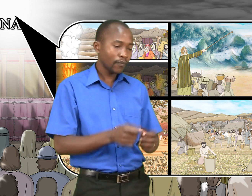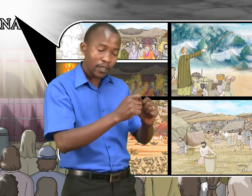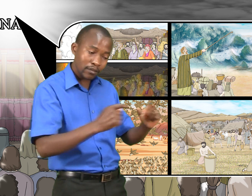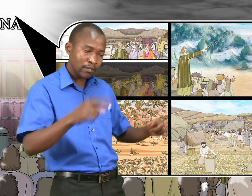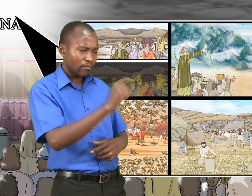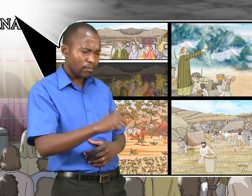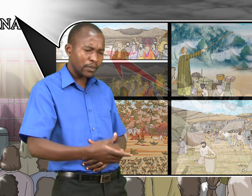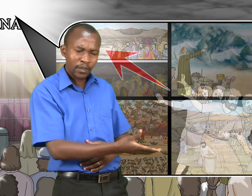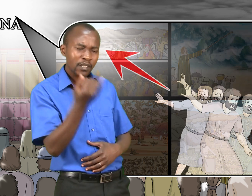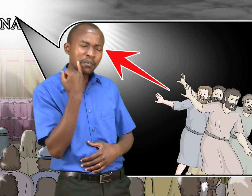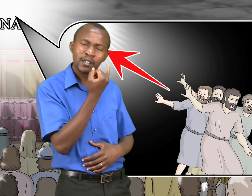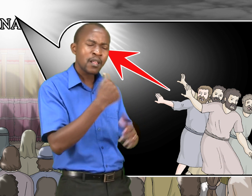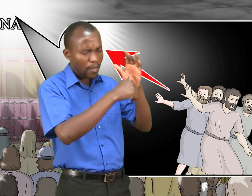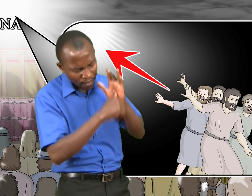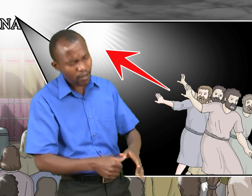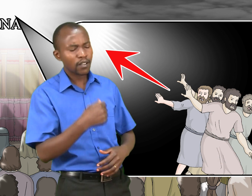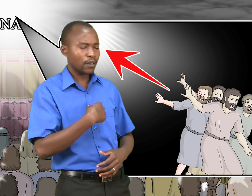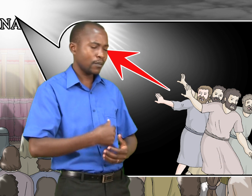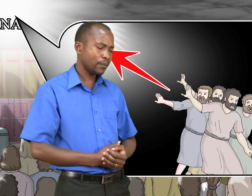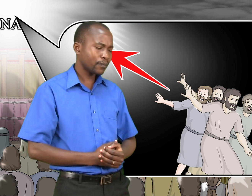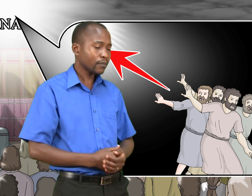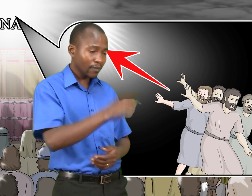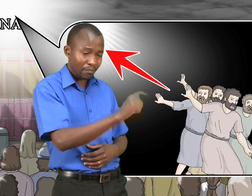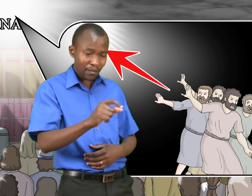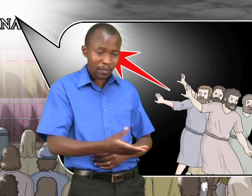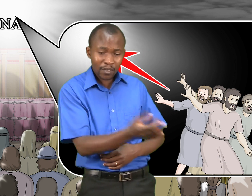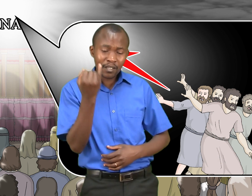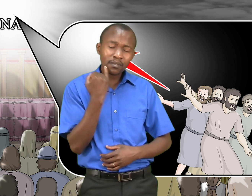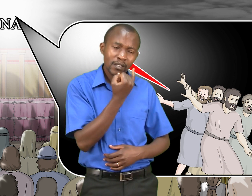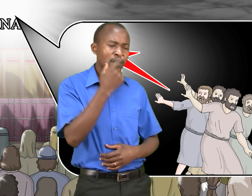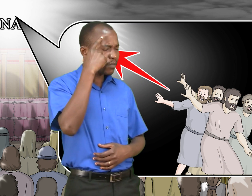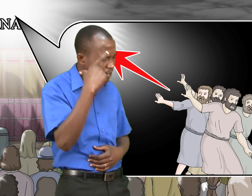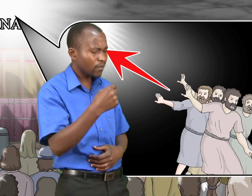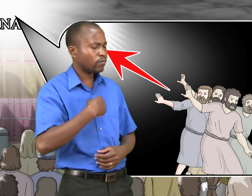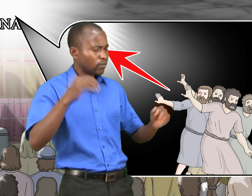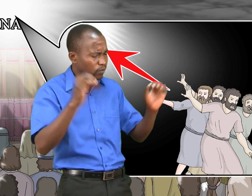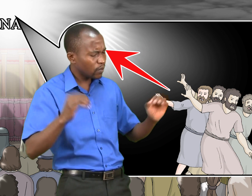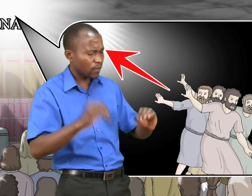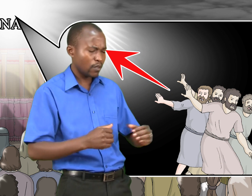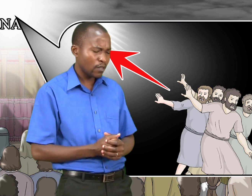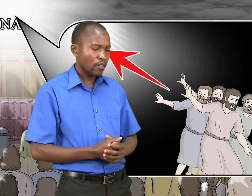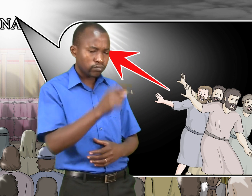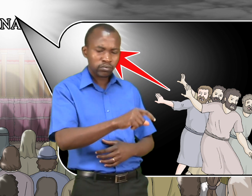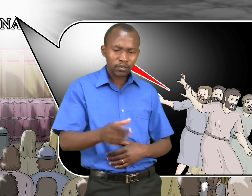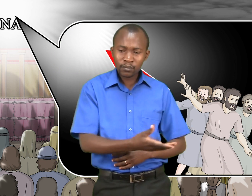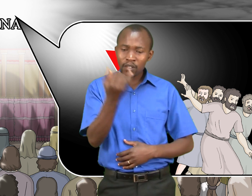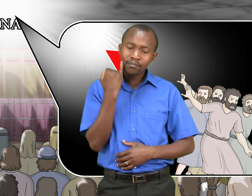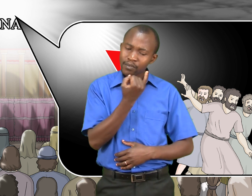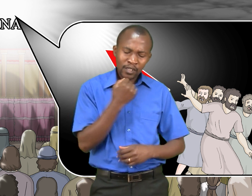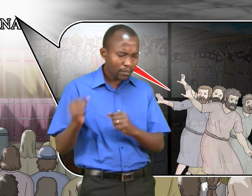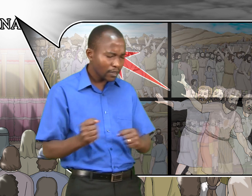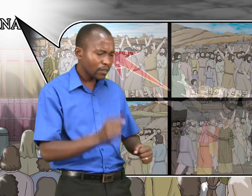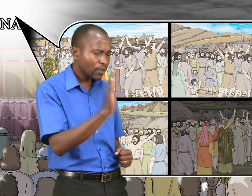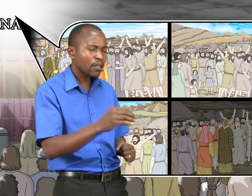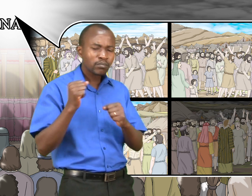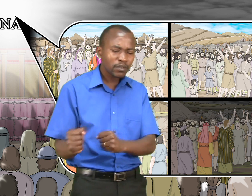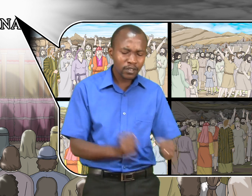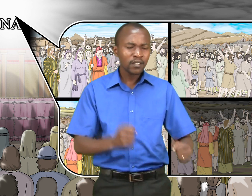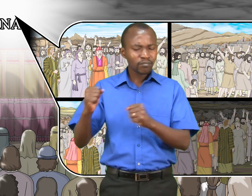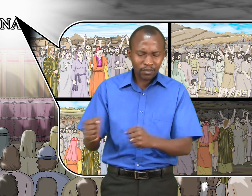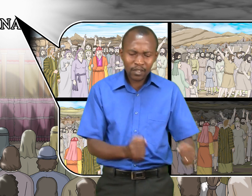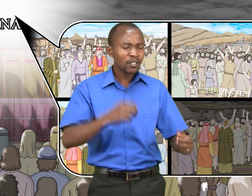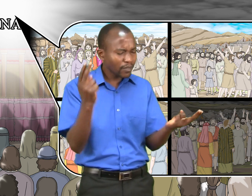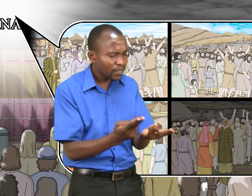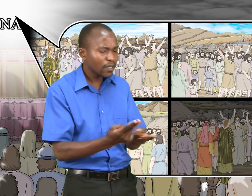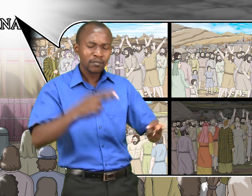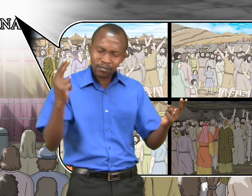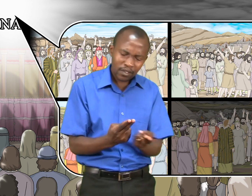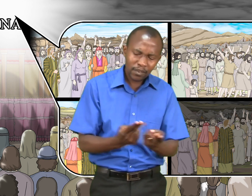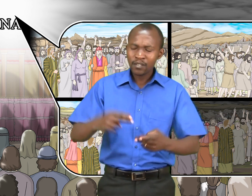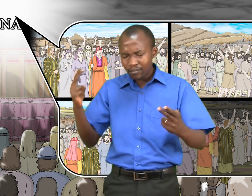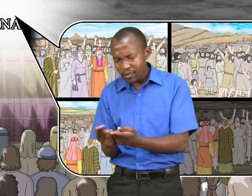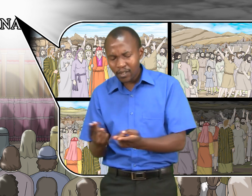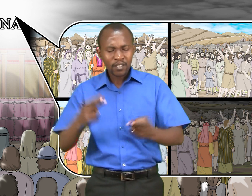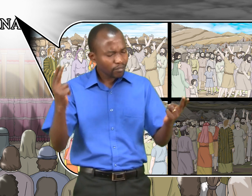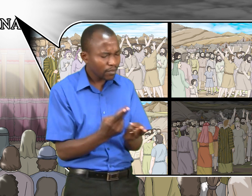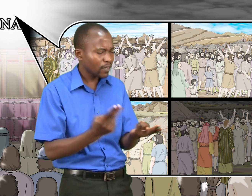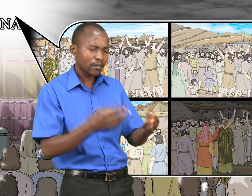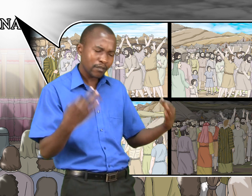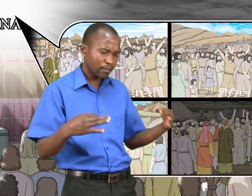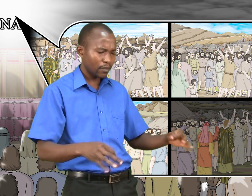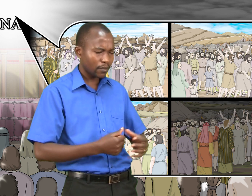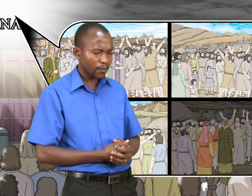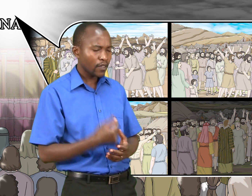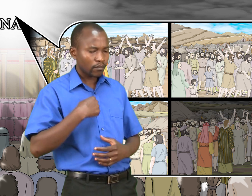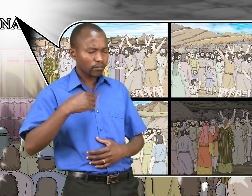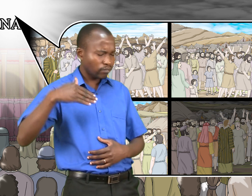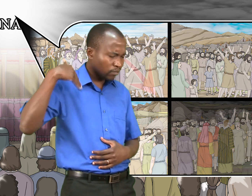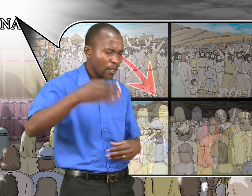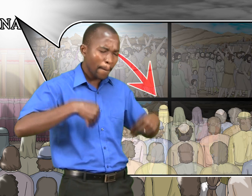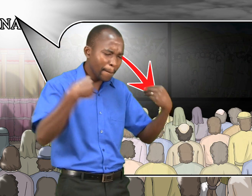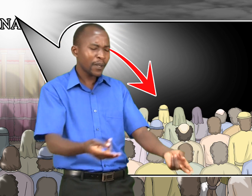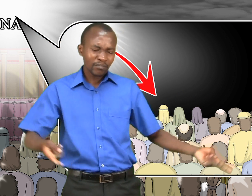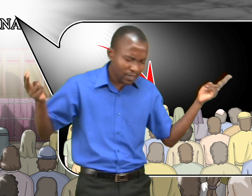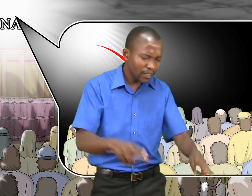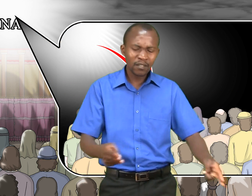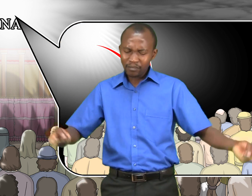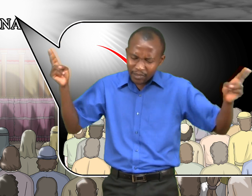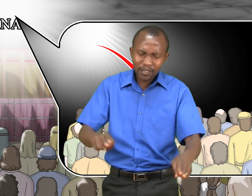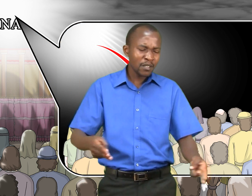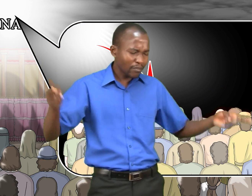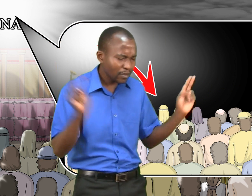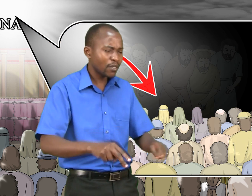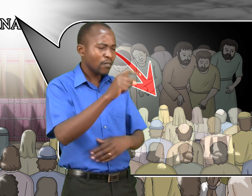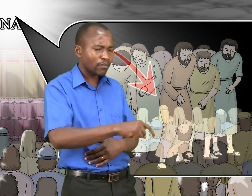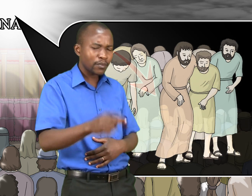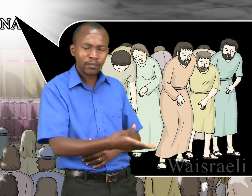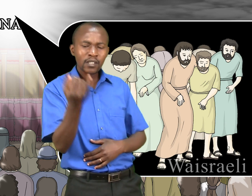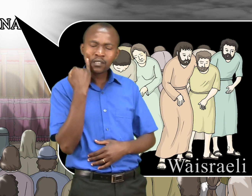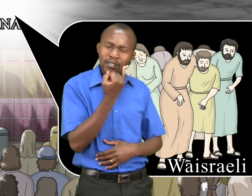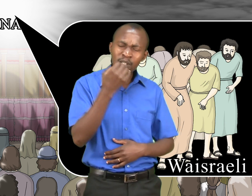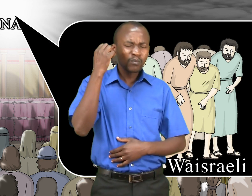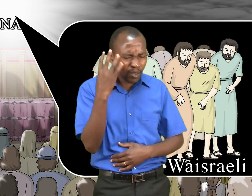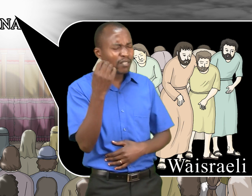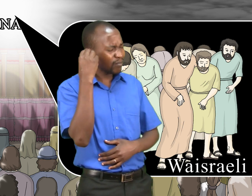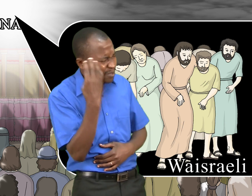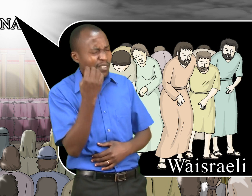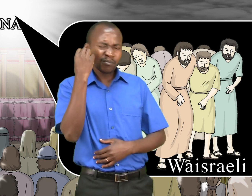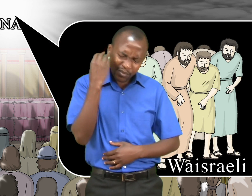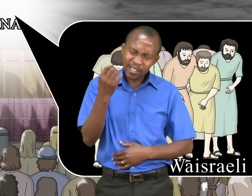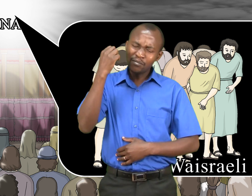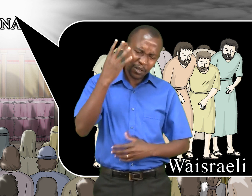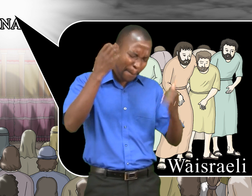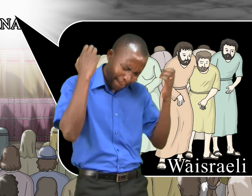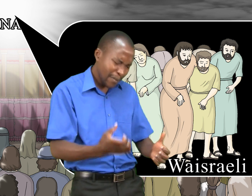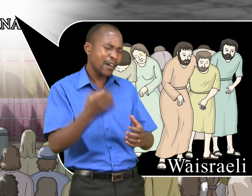How long will they refuse to believe in Me, despite all the signs I have performed among them?